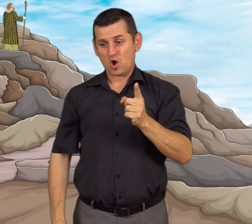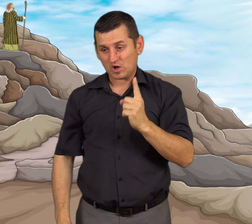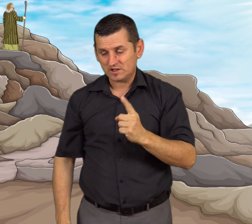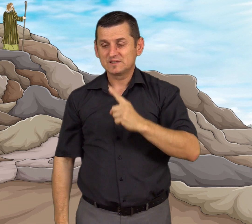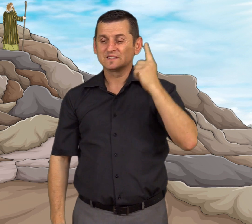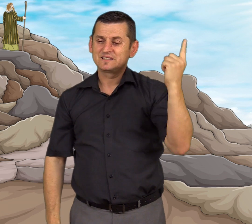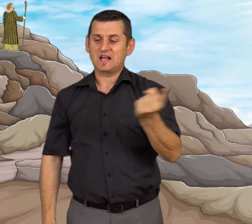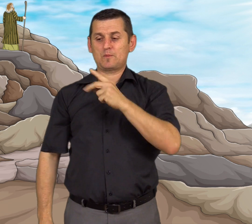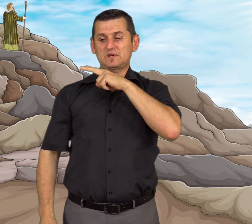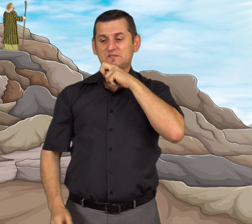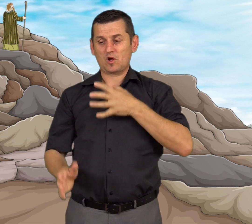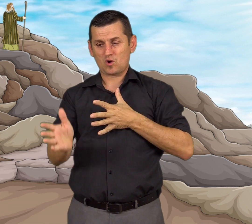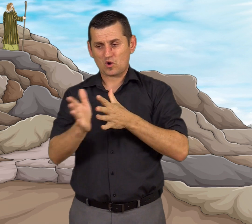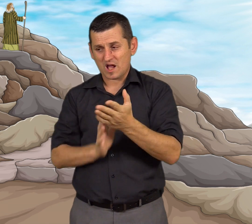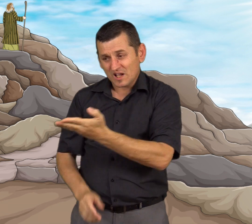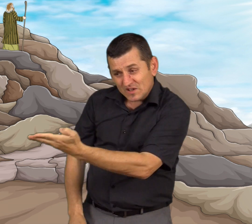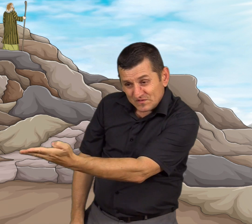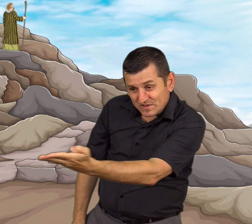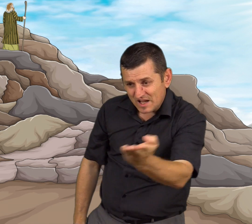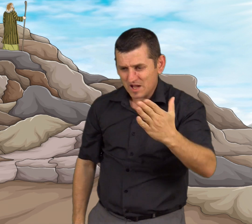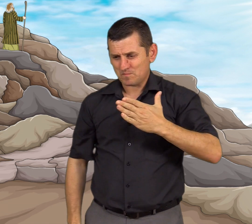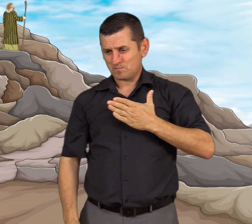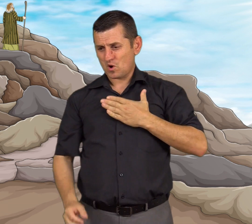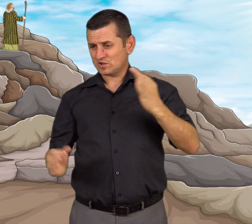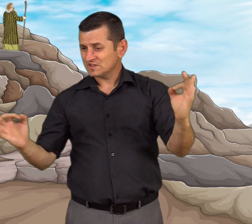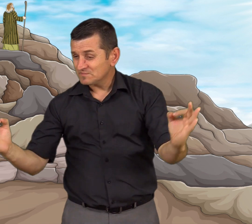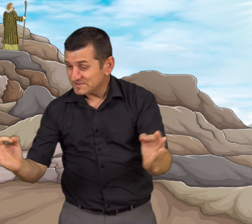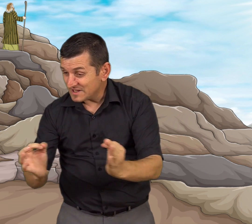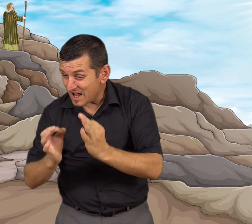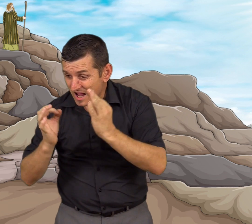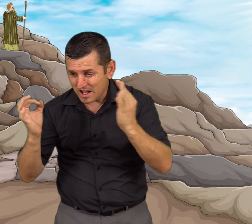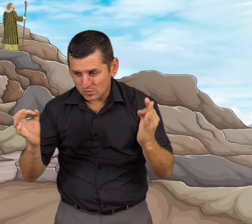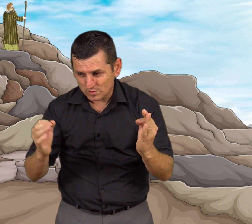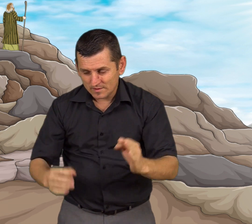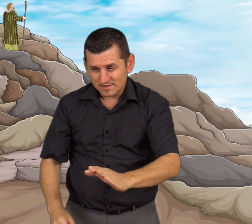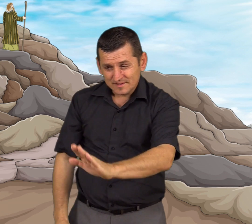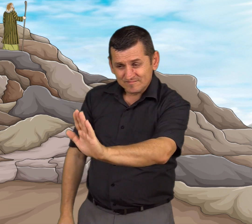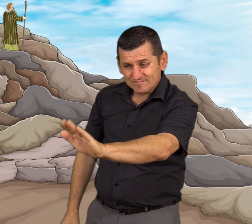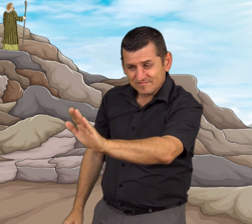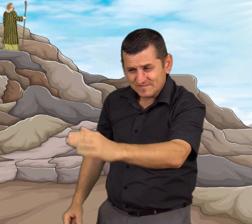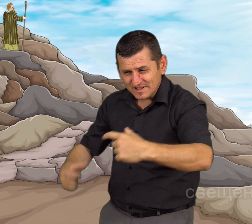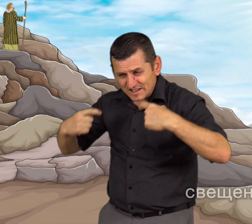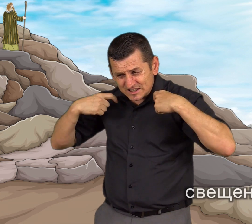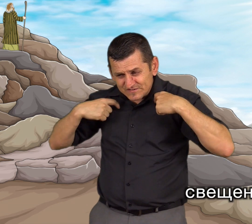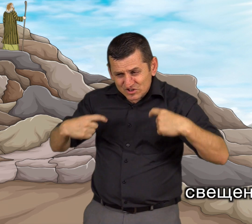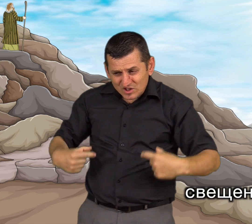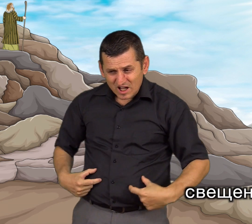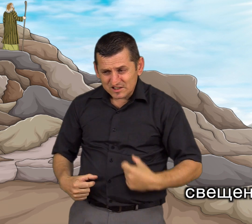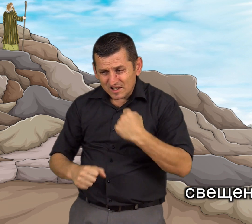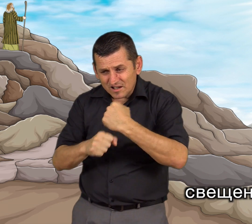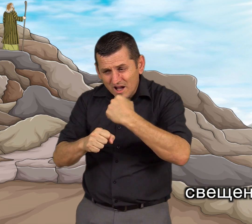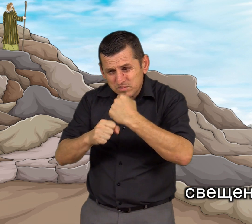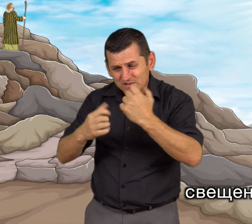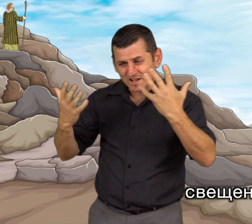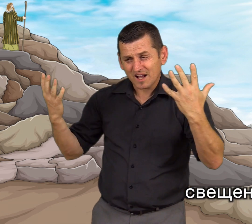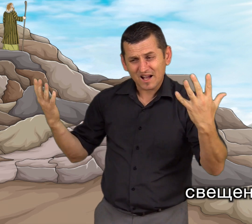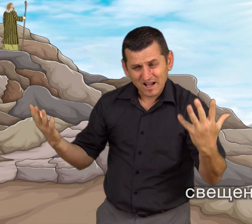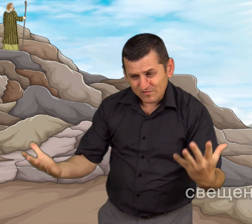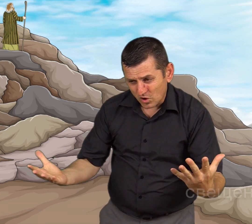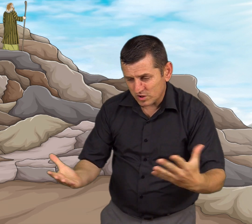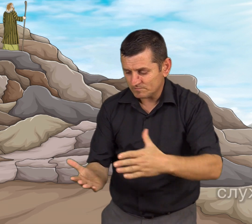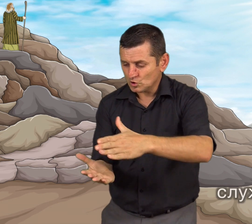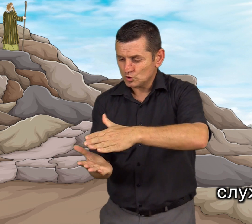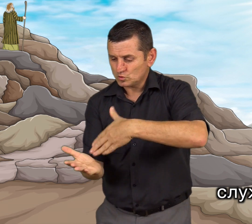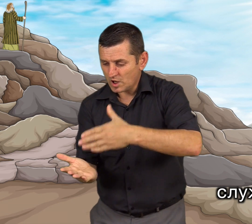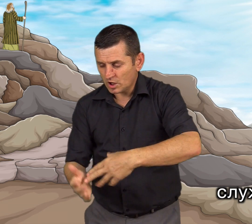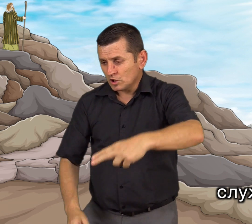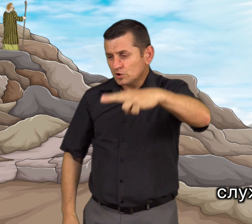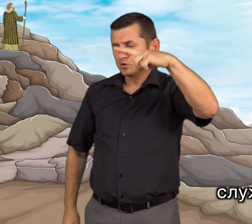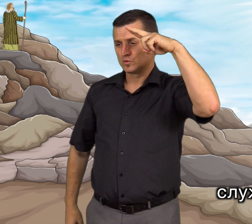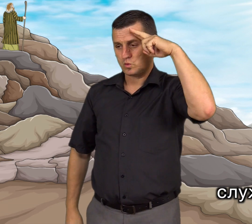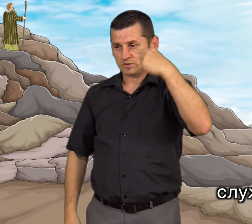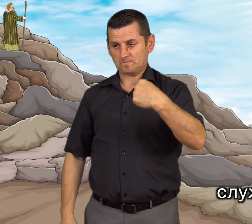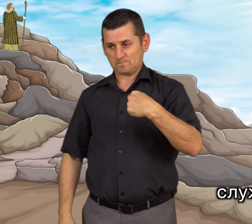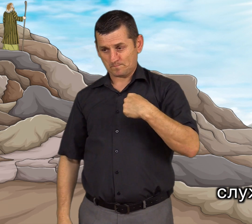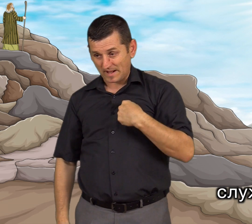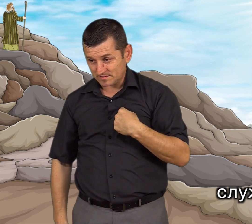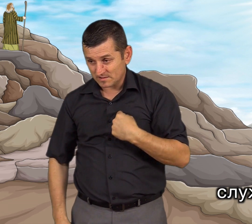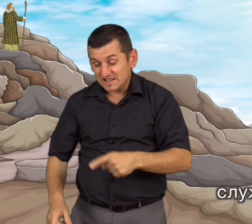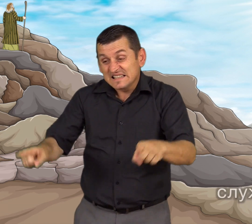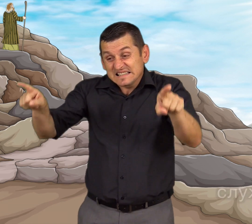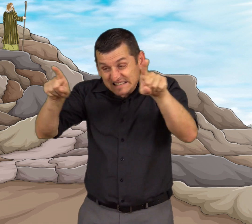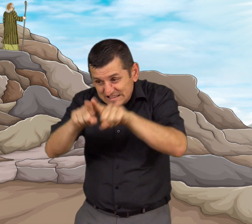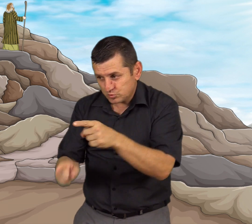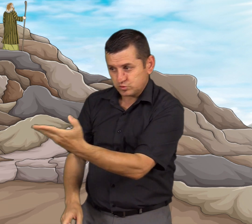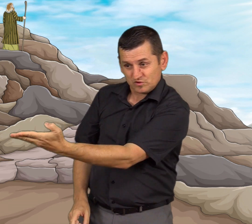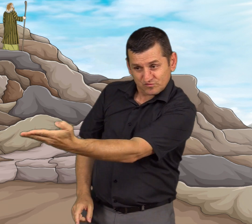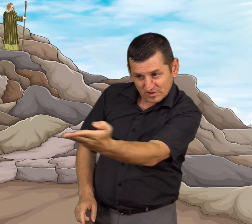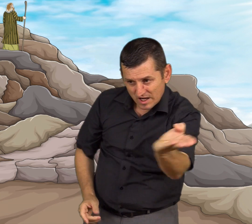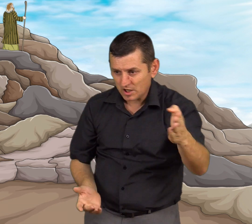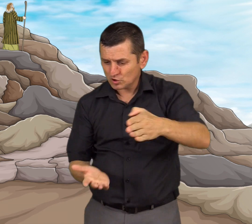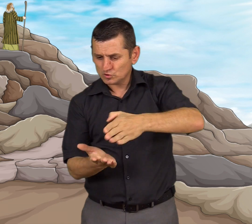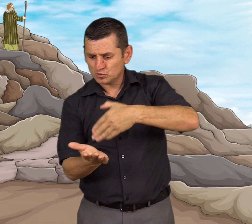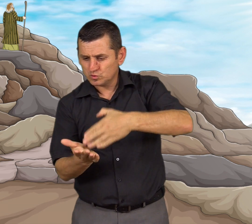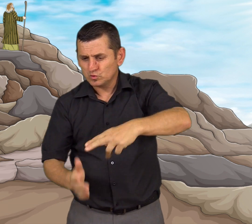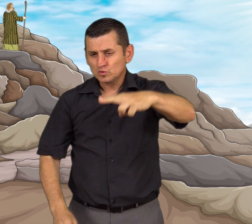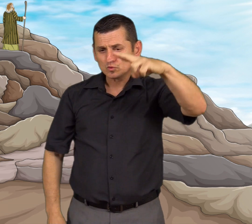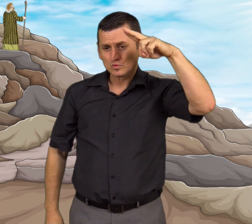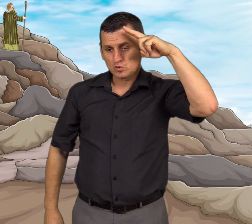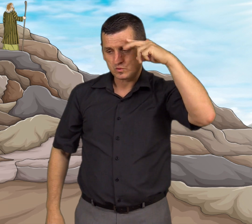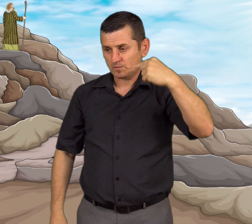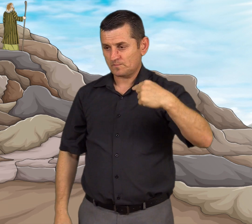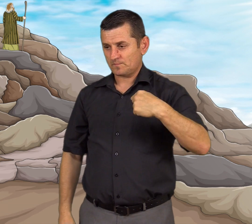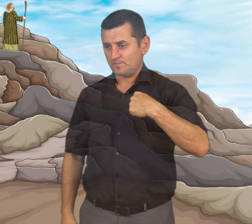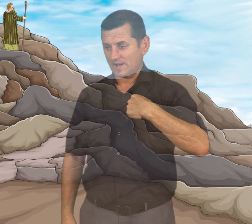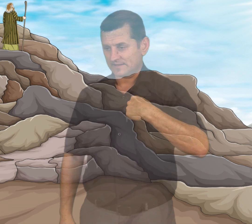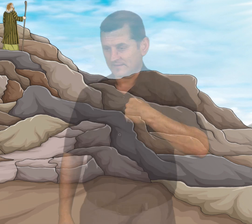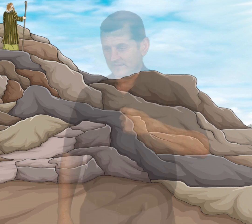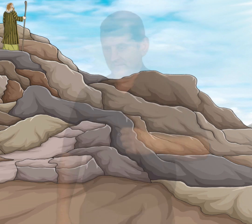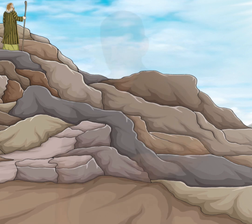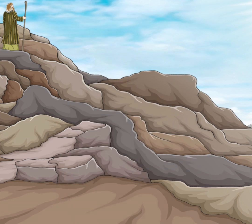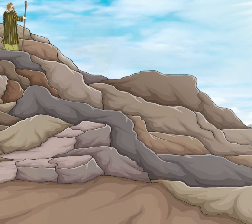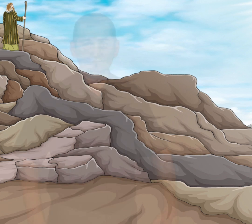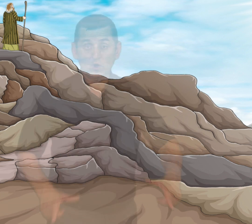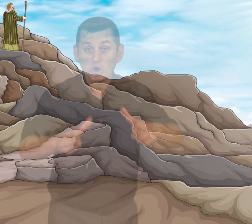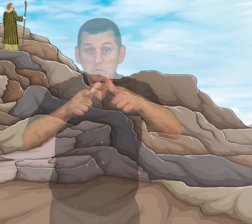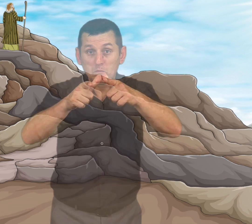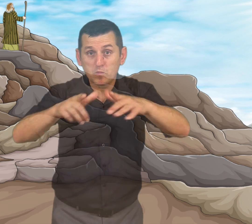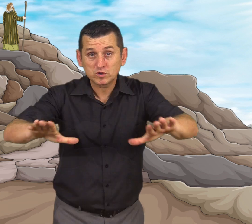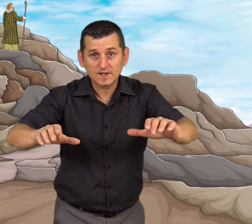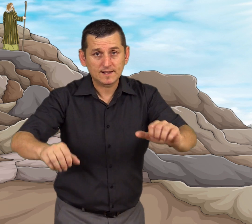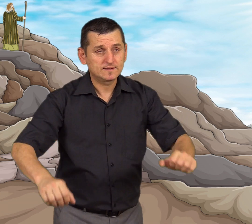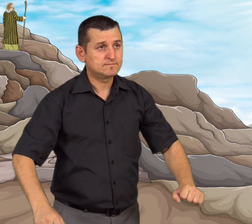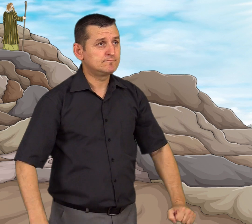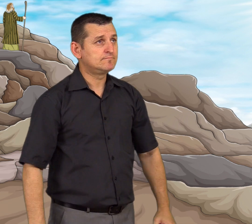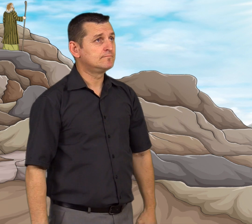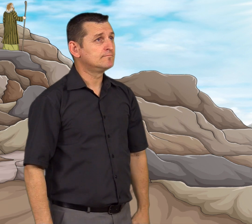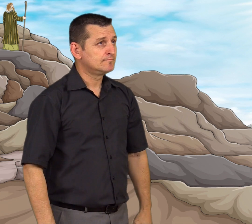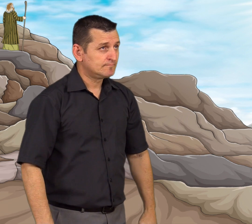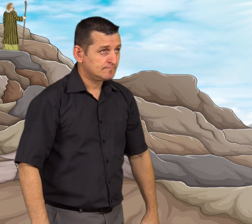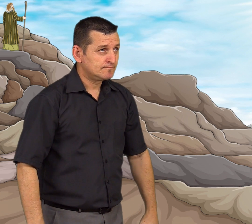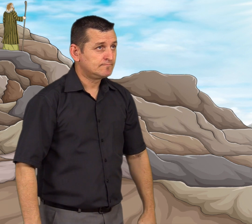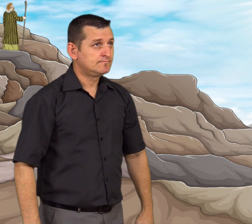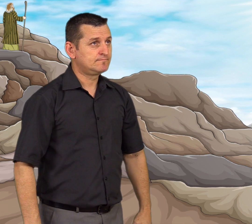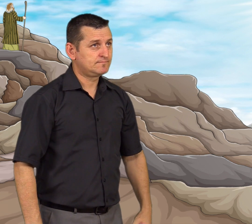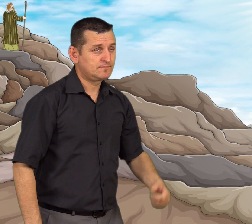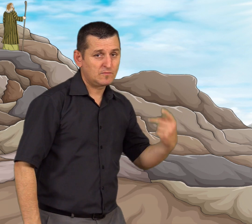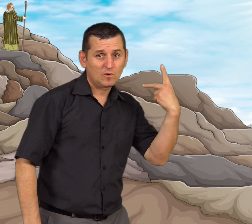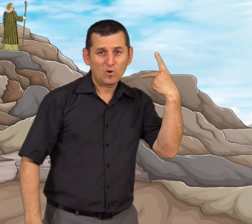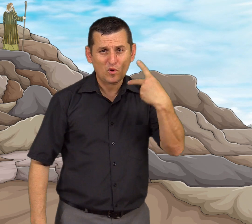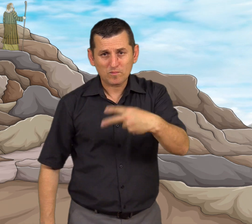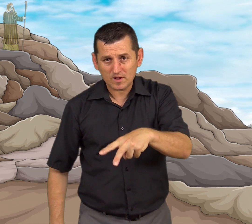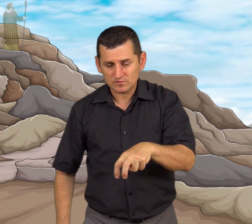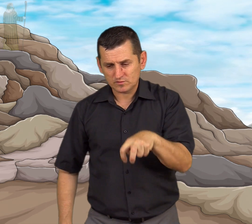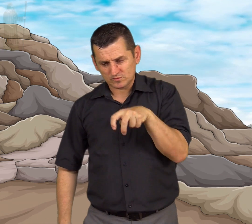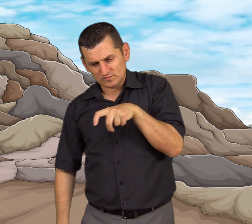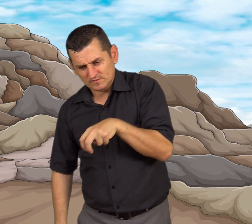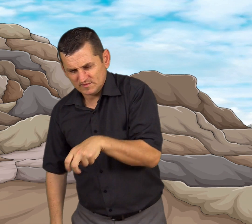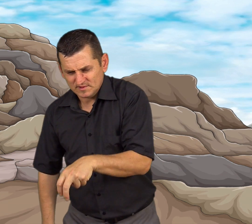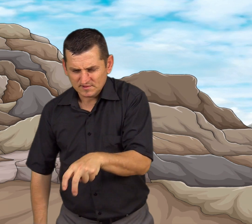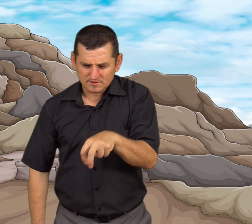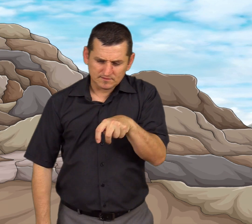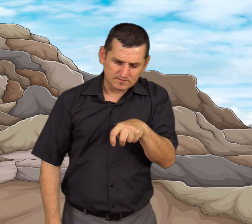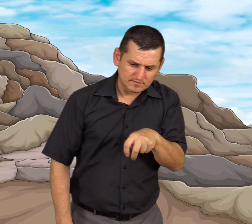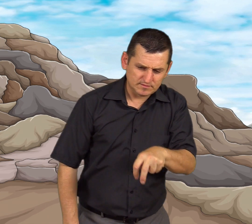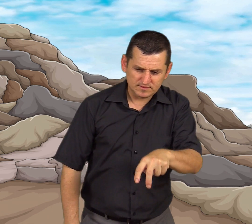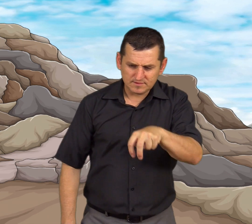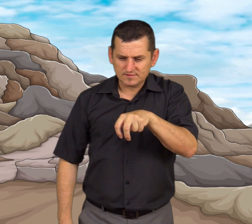And unto Me you shall be a kingdom of priests and a holy nation.’ These are the words that you are to speak to the Israelites.”